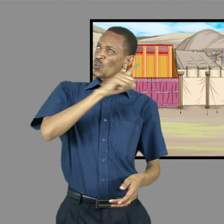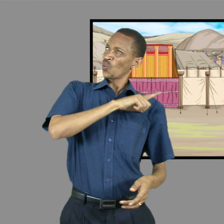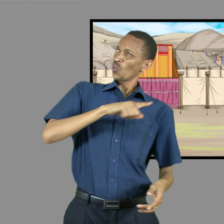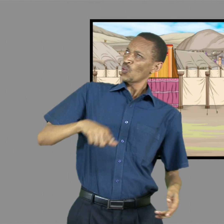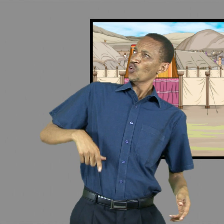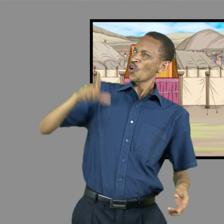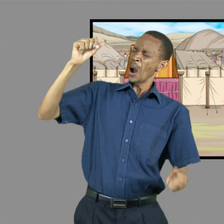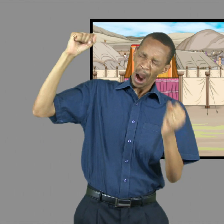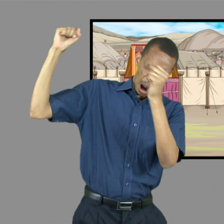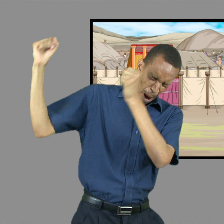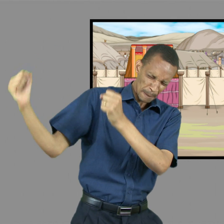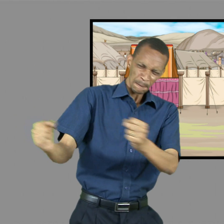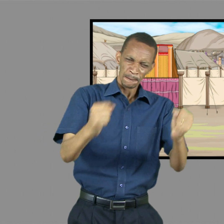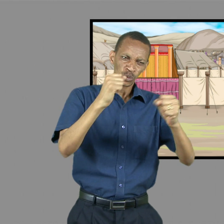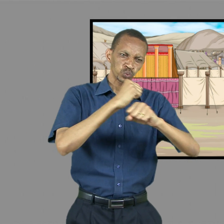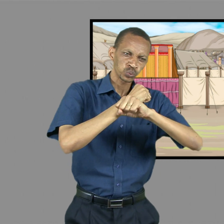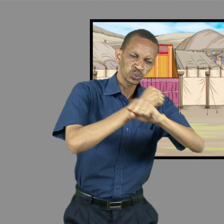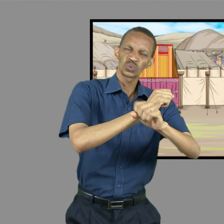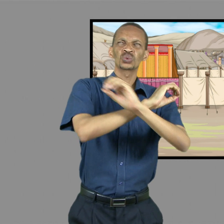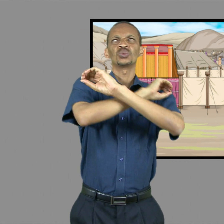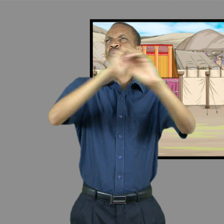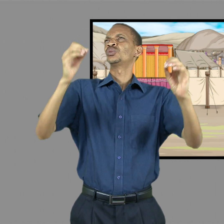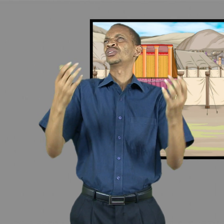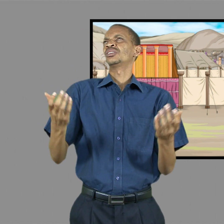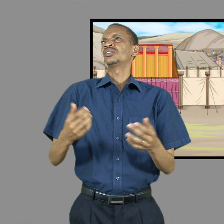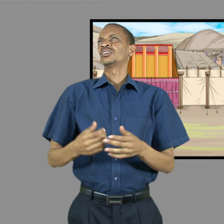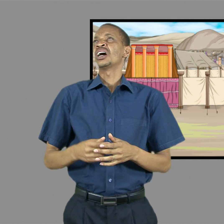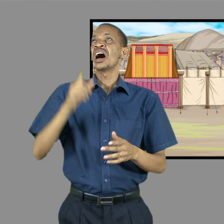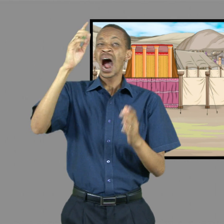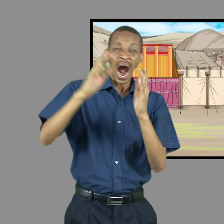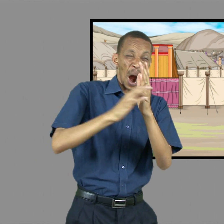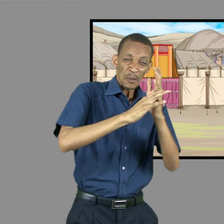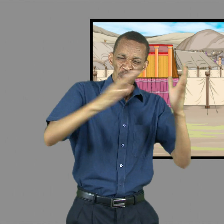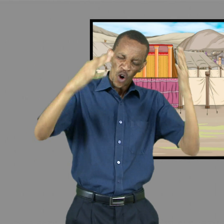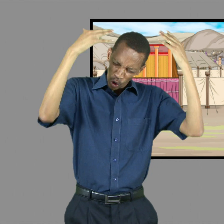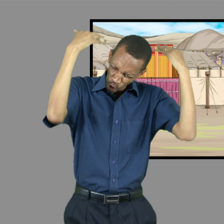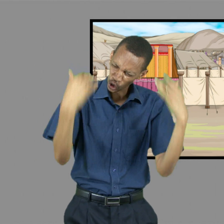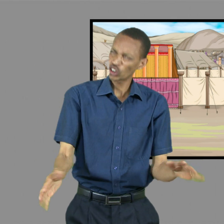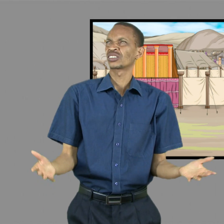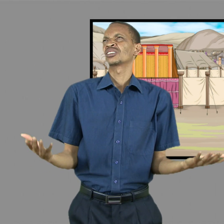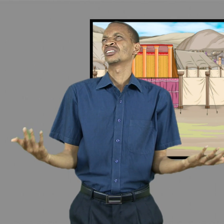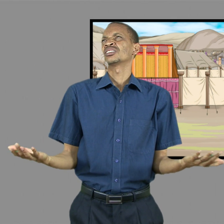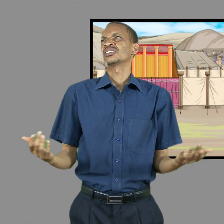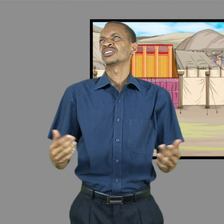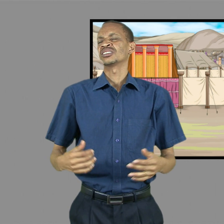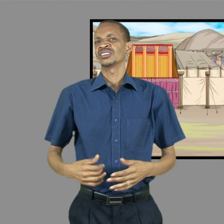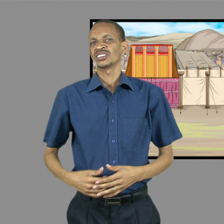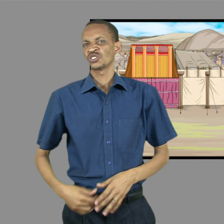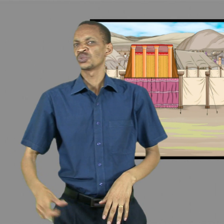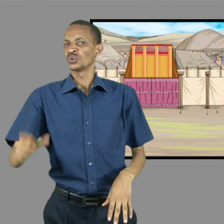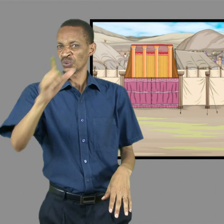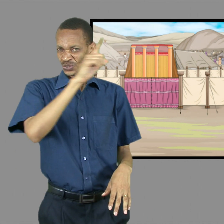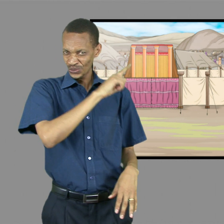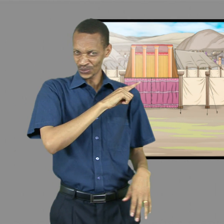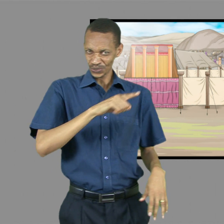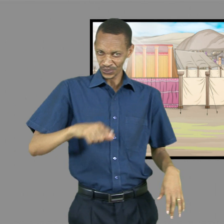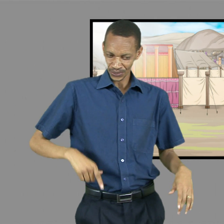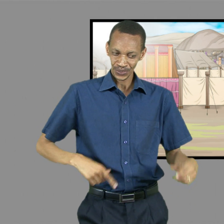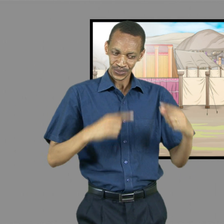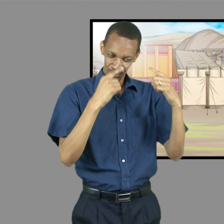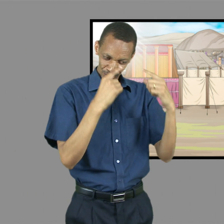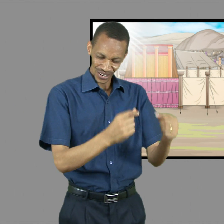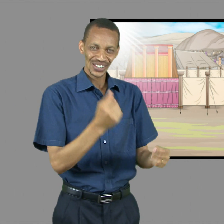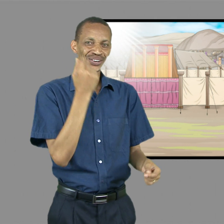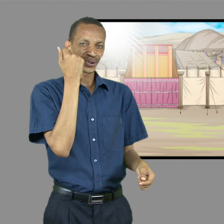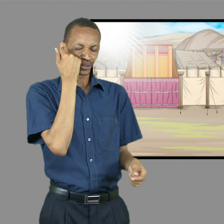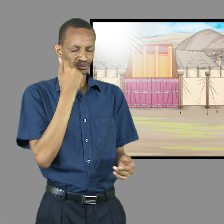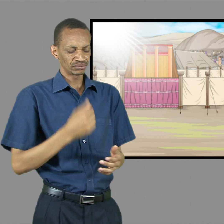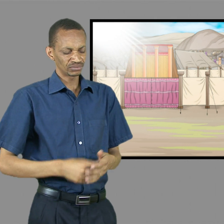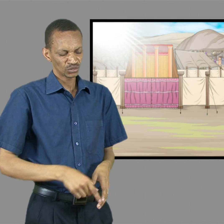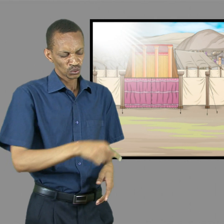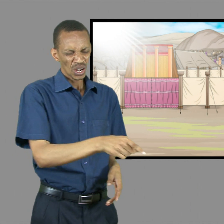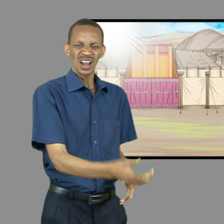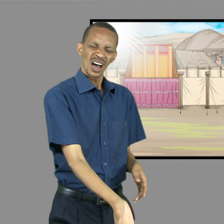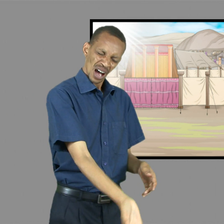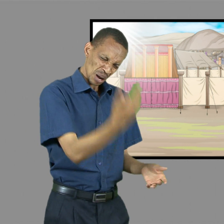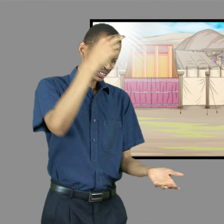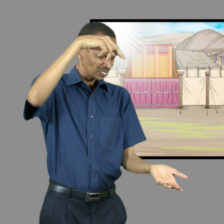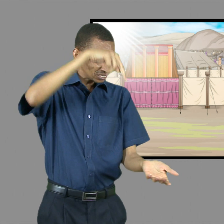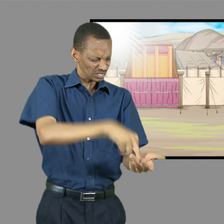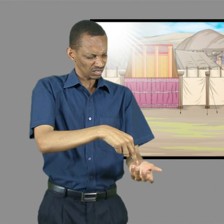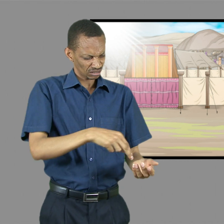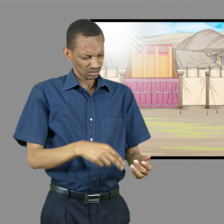Then what will You do for Your great name?”